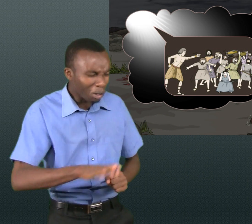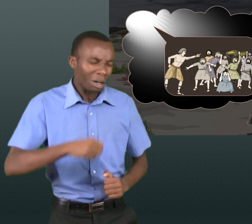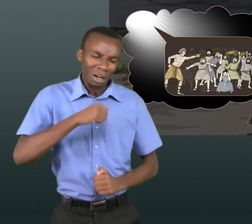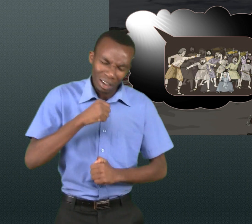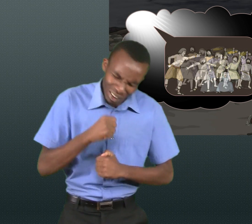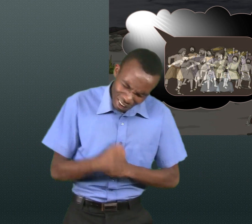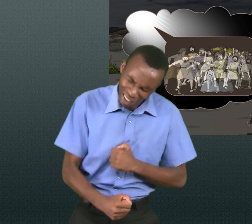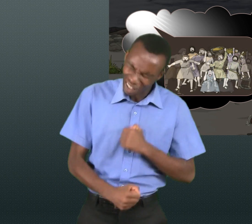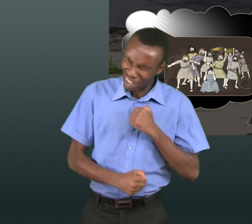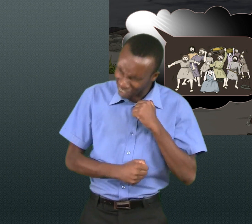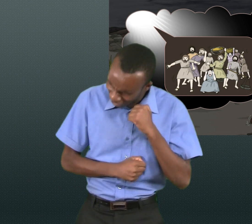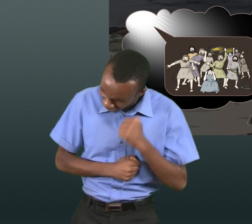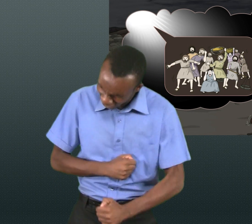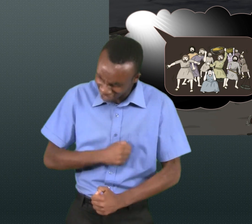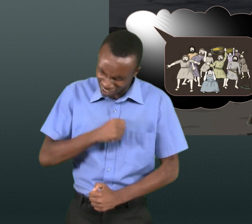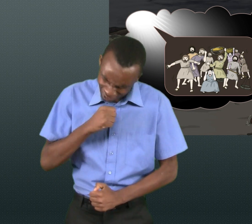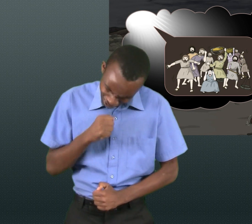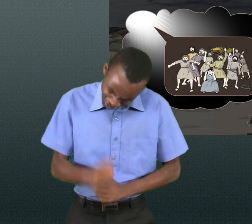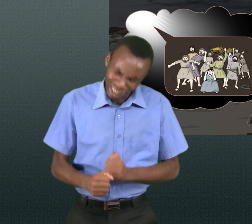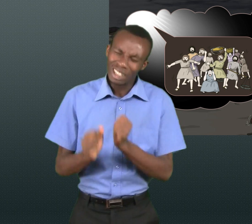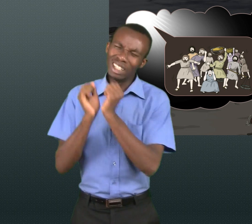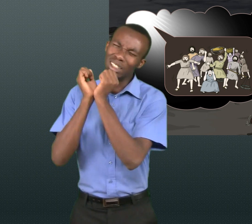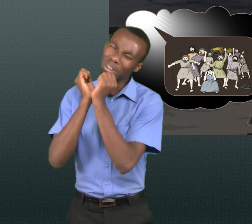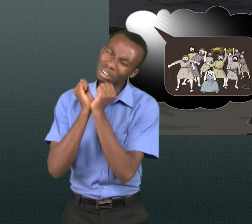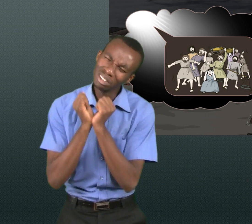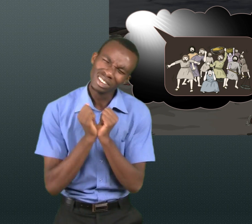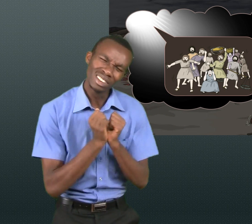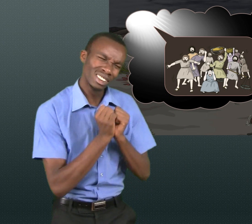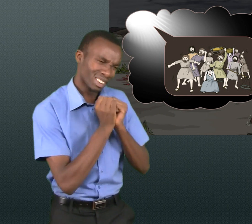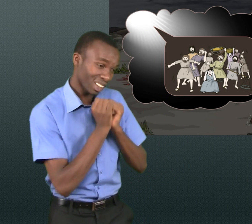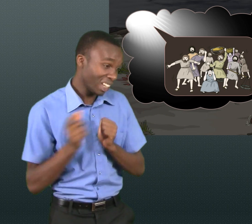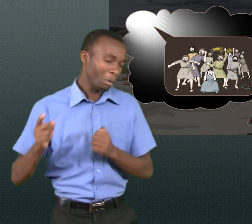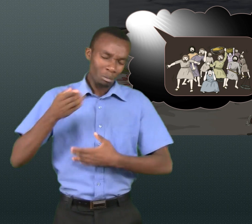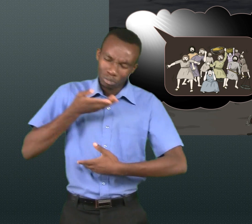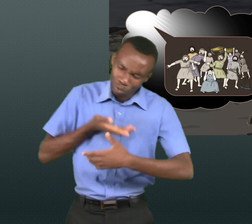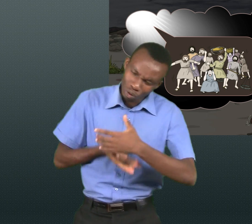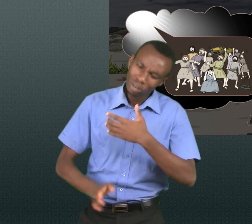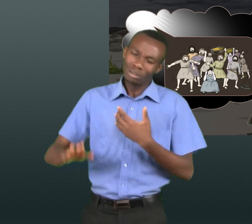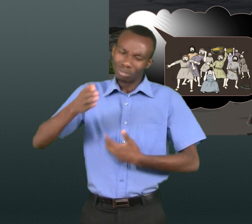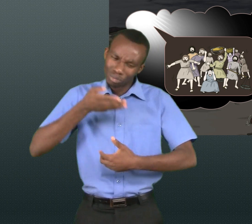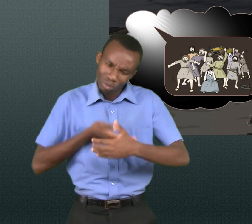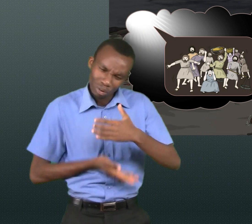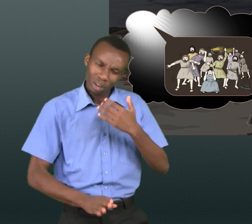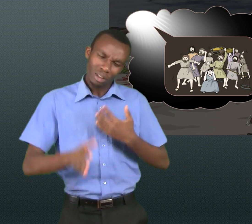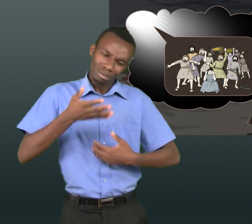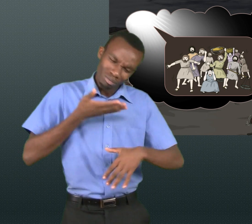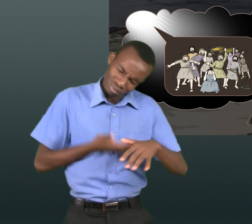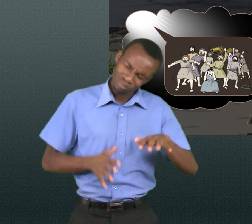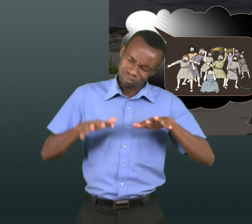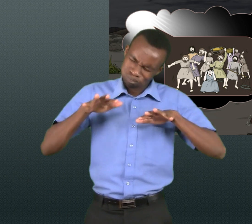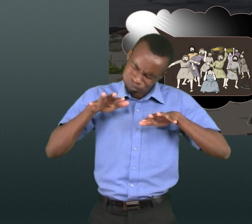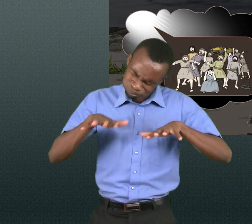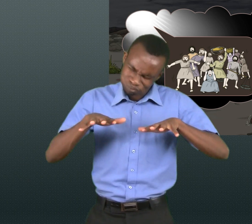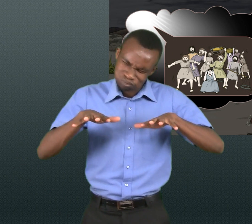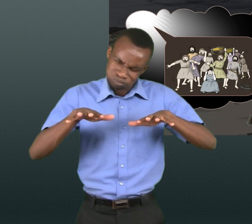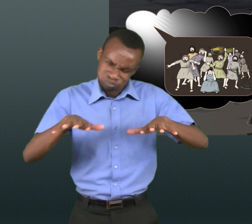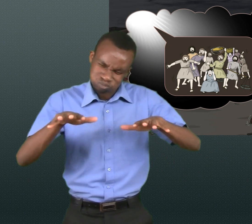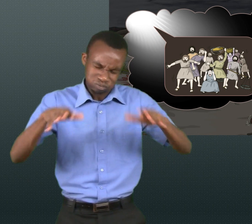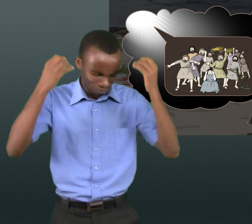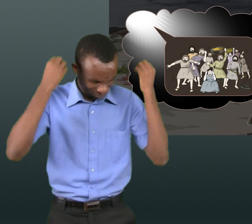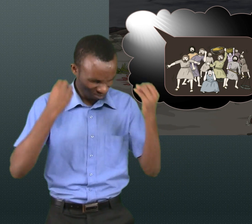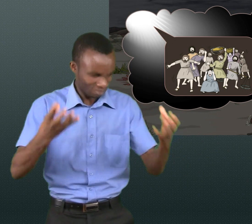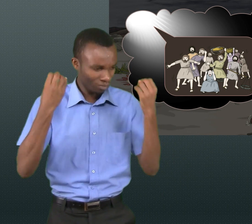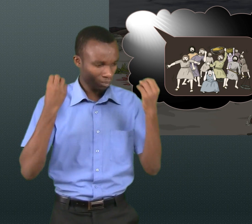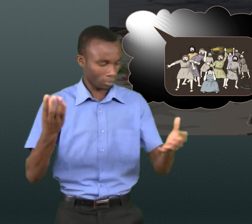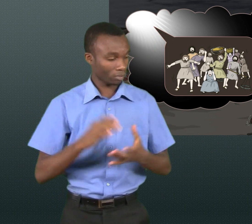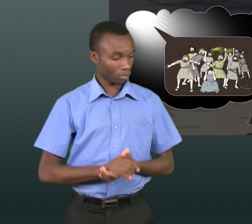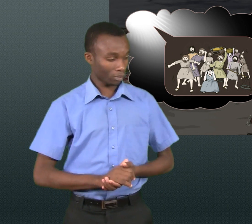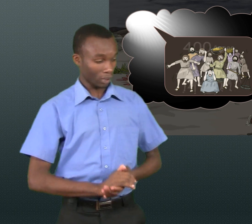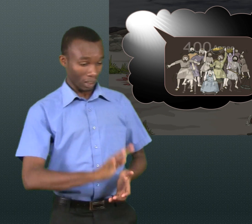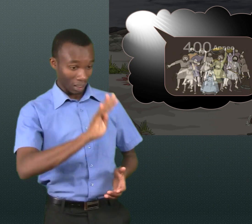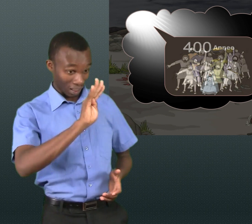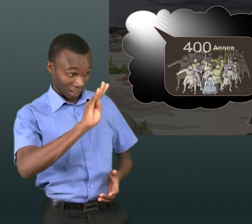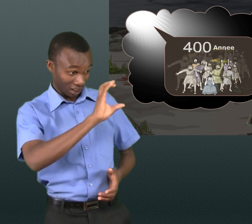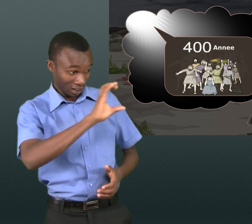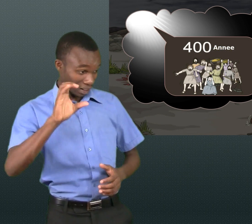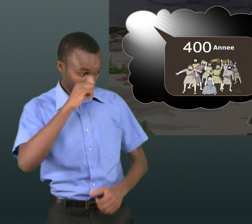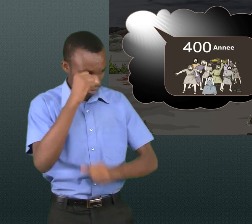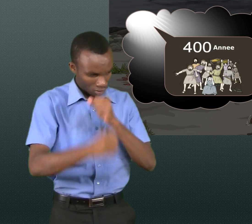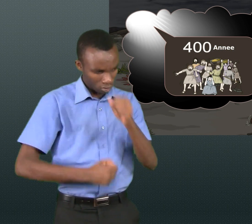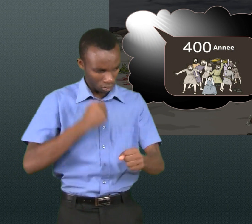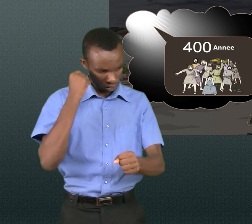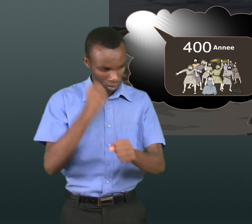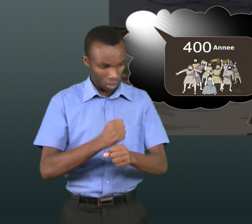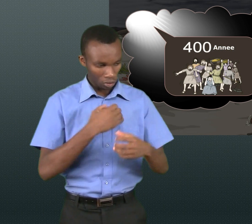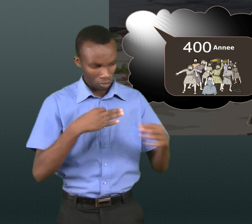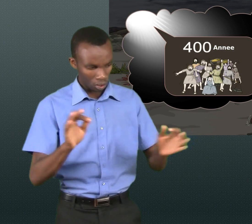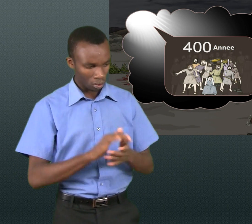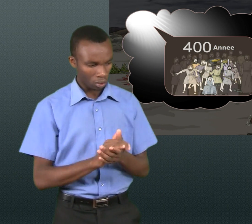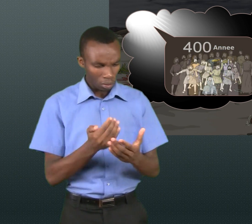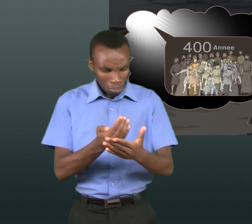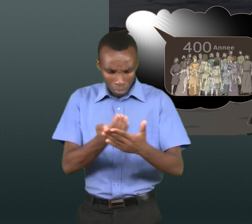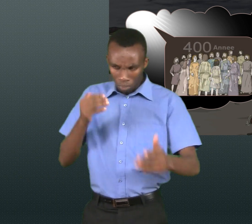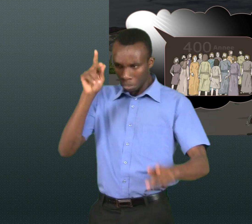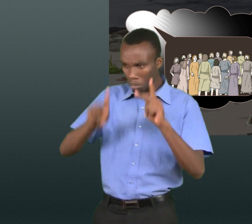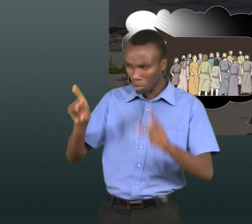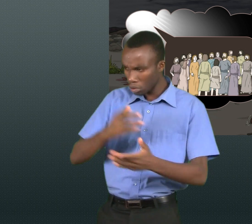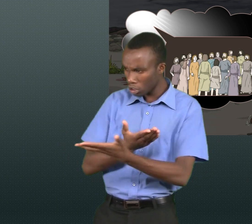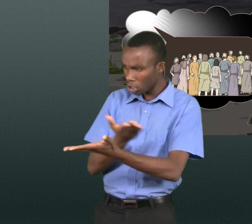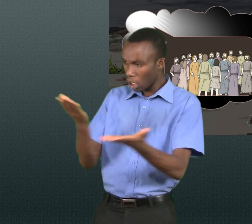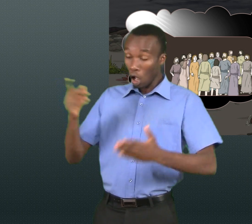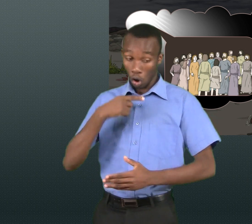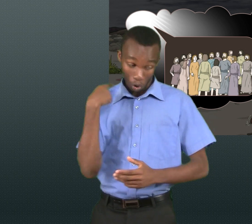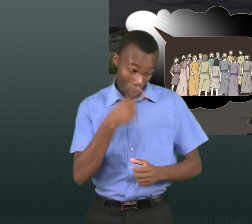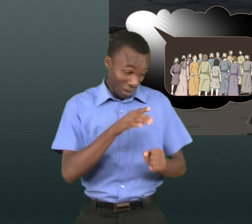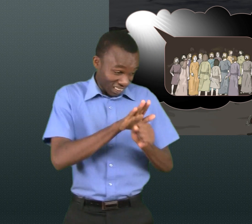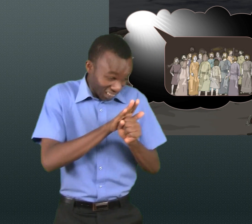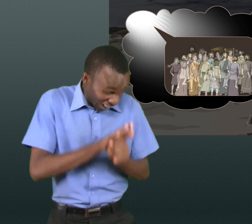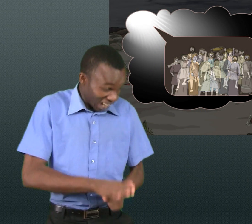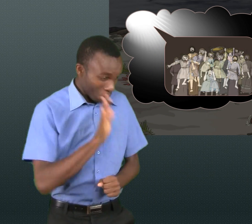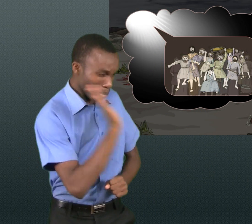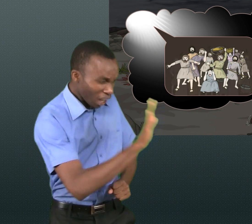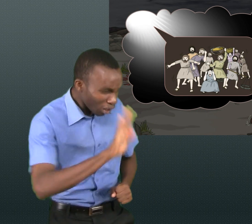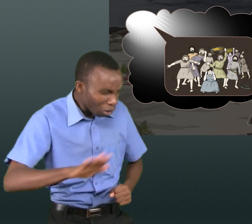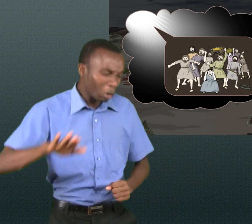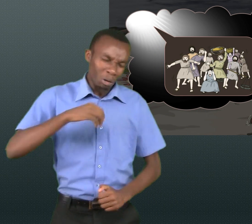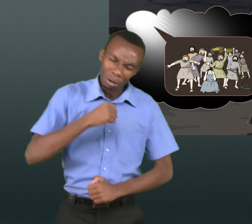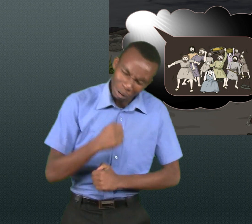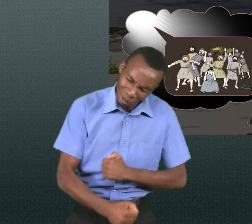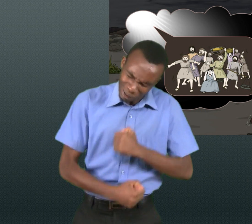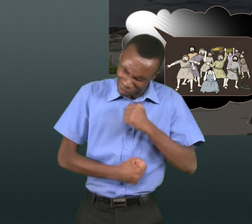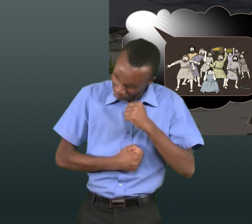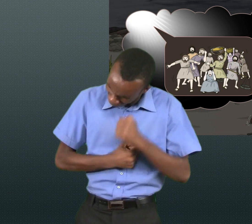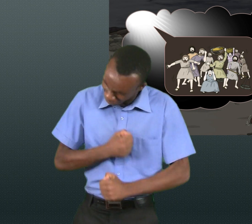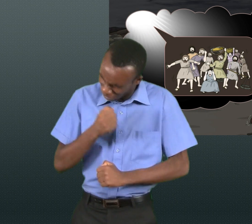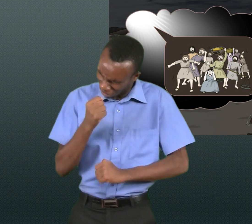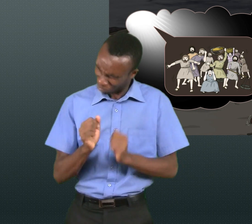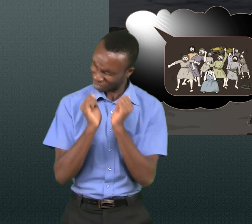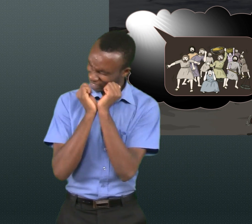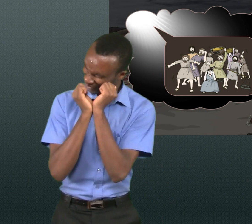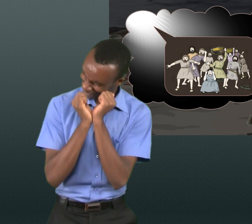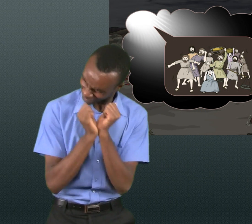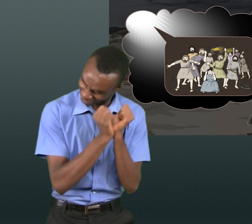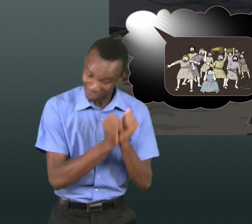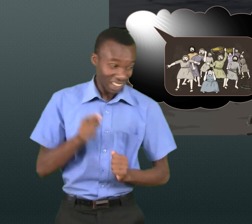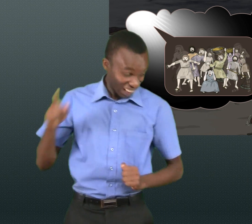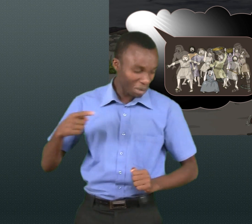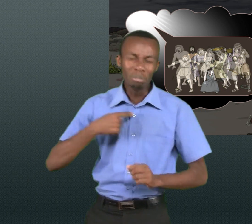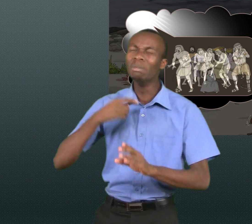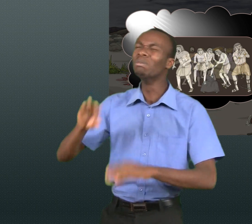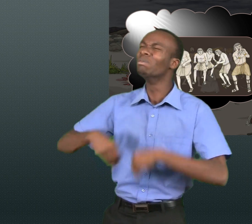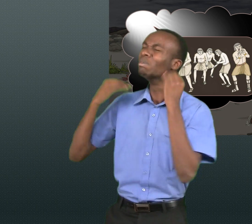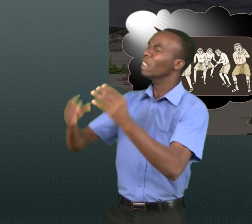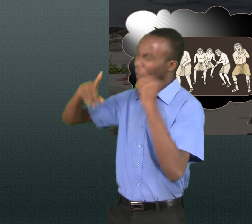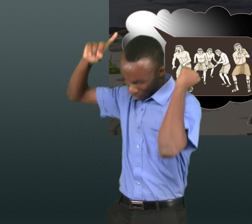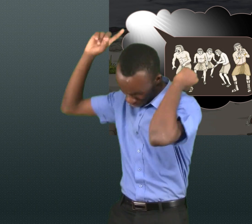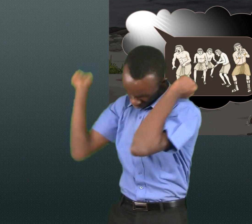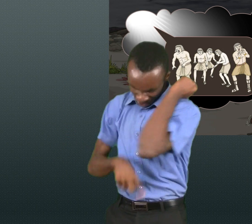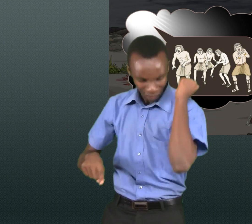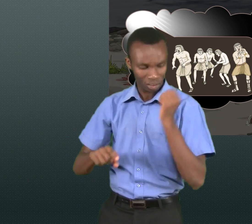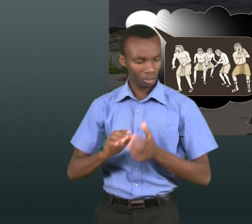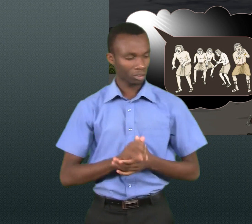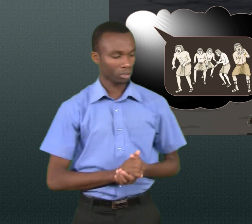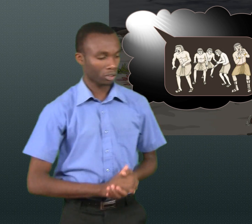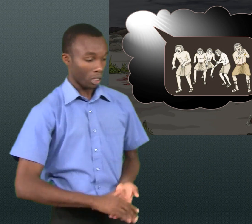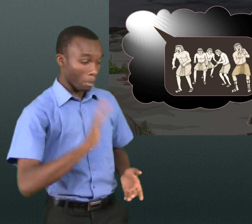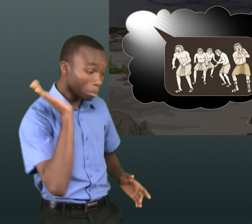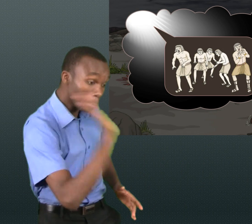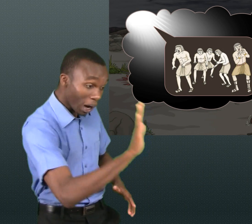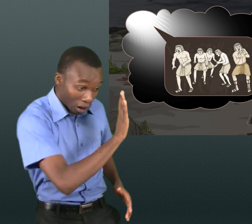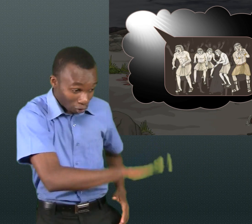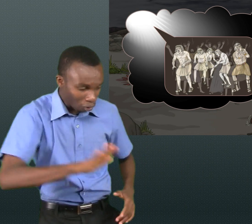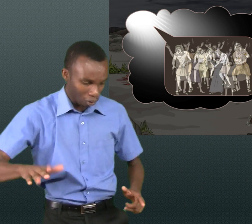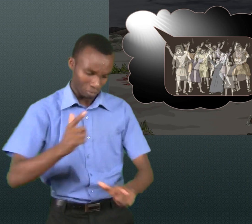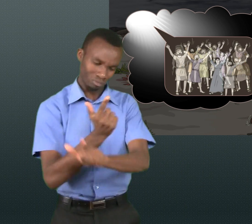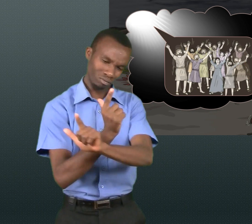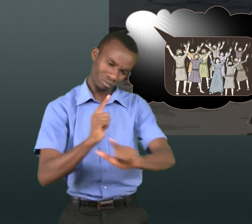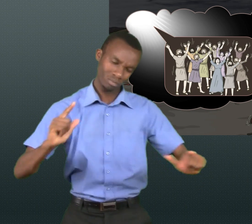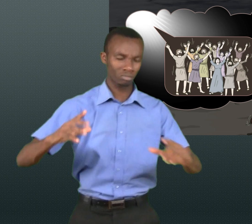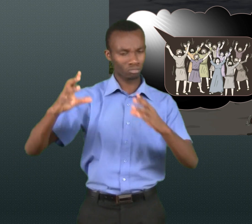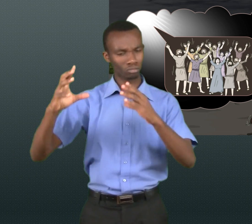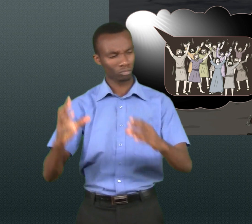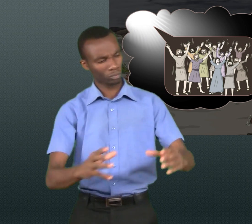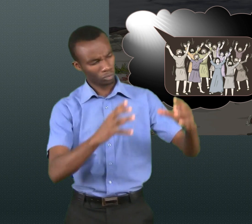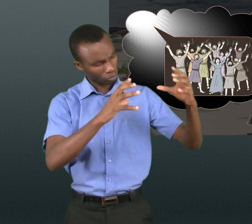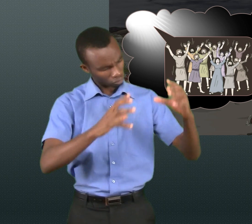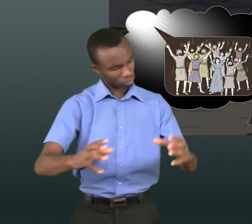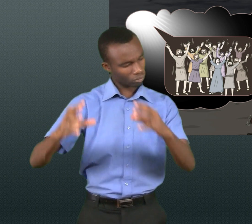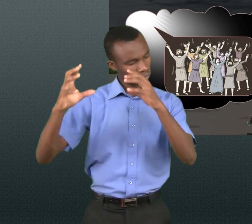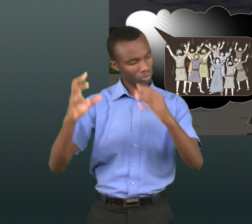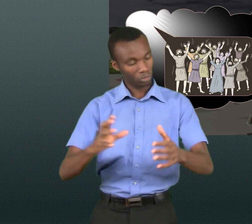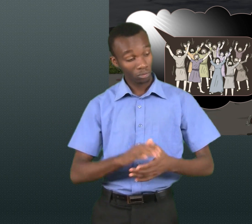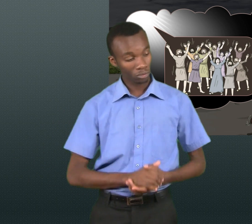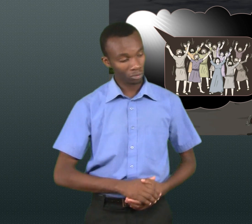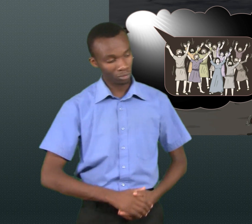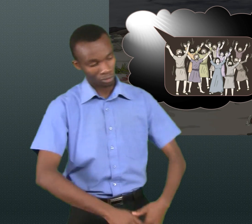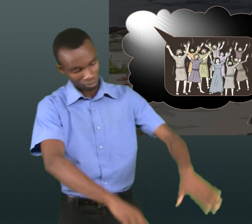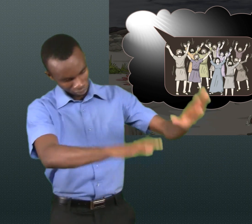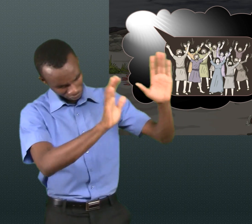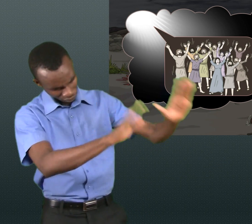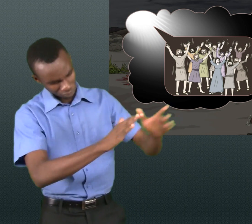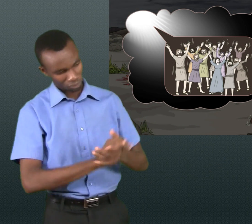But I will judge the nation they serve as slaves, and afterward they will depart with many possessions.